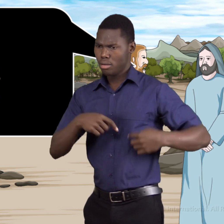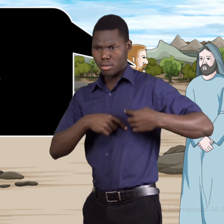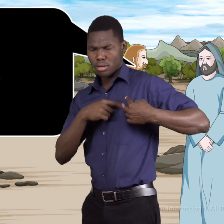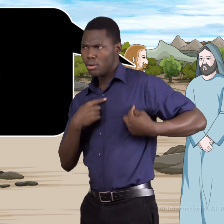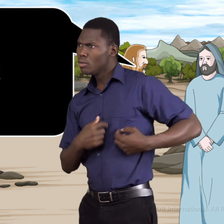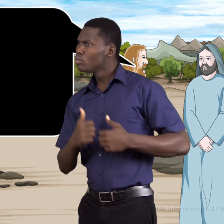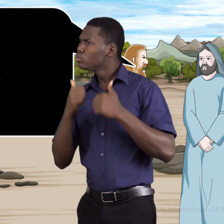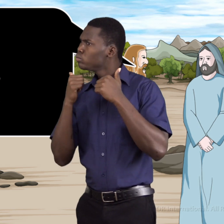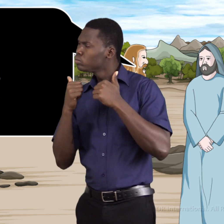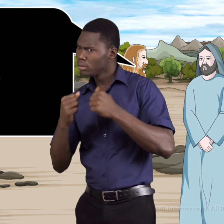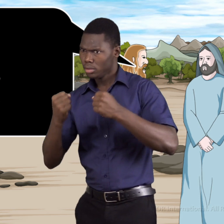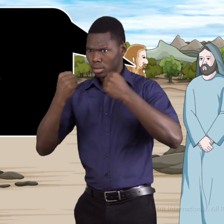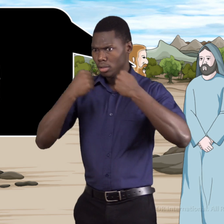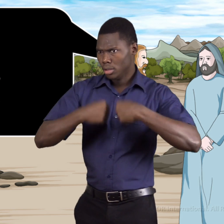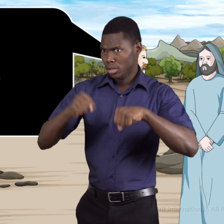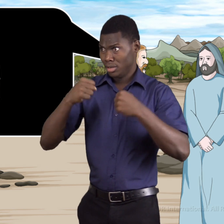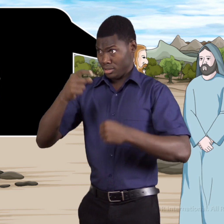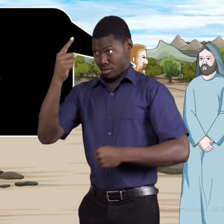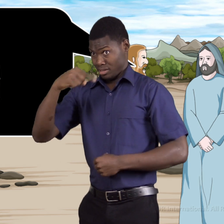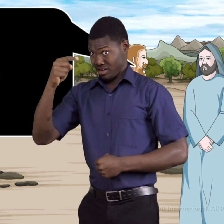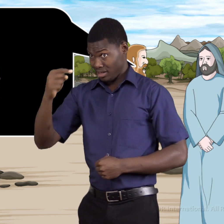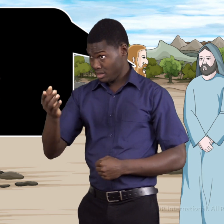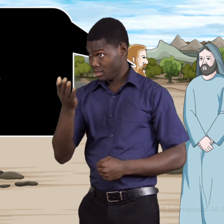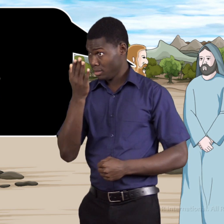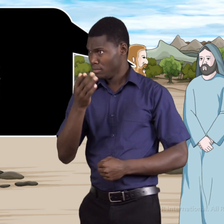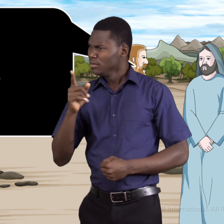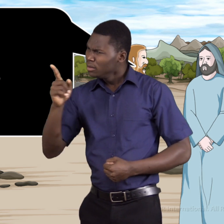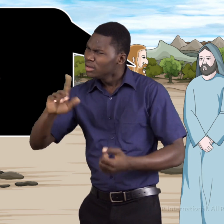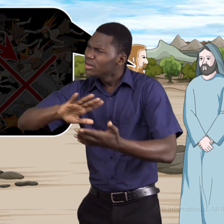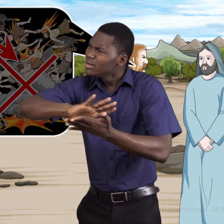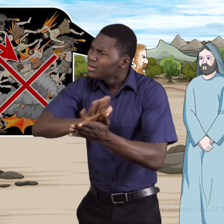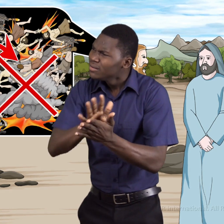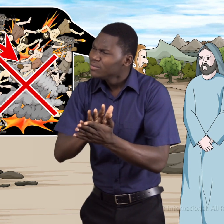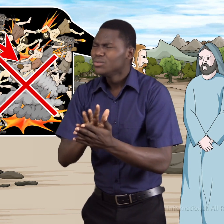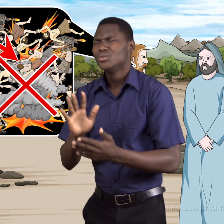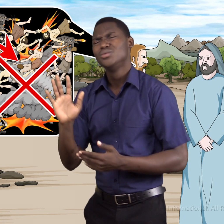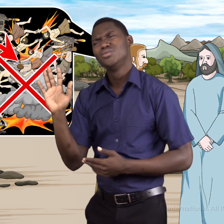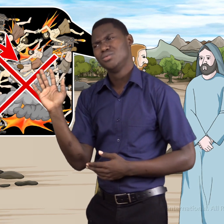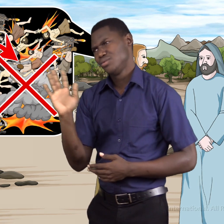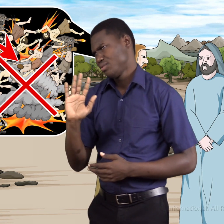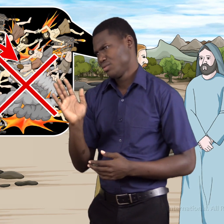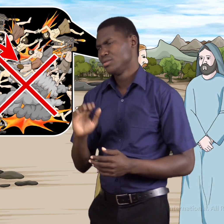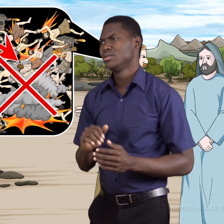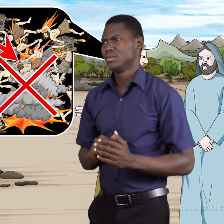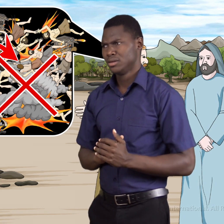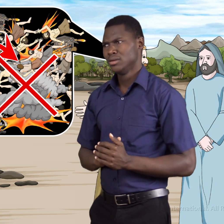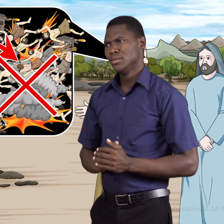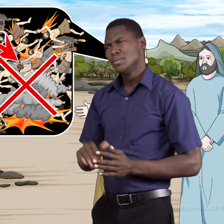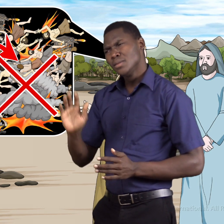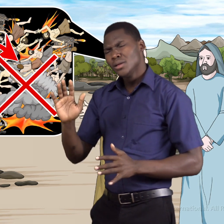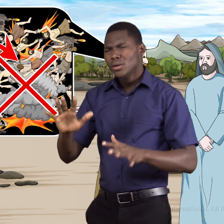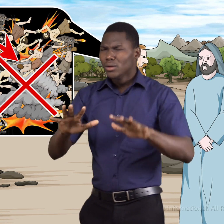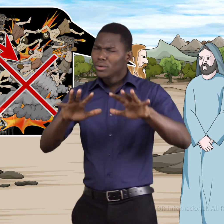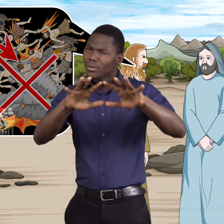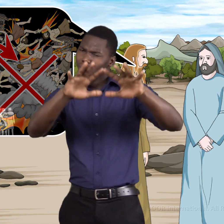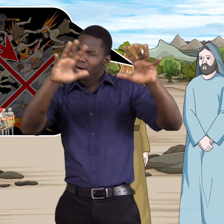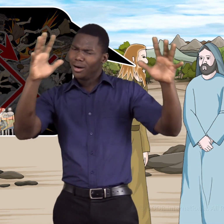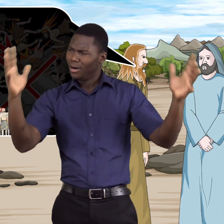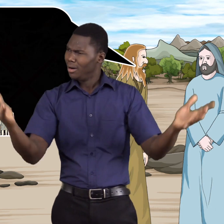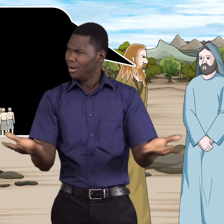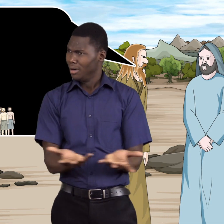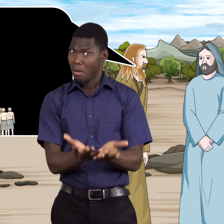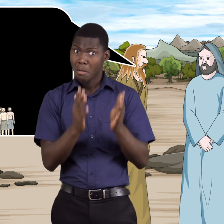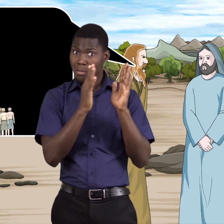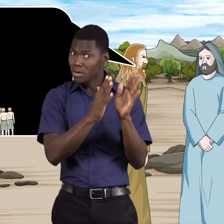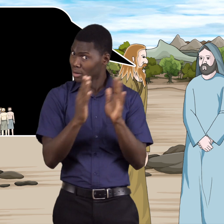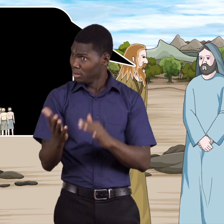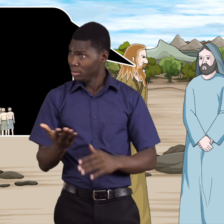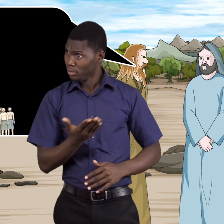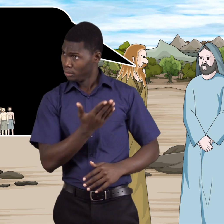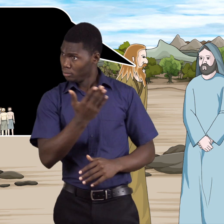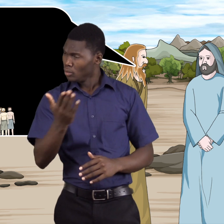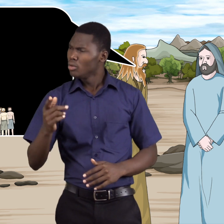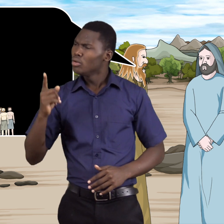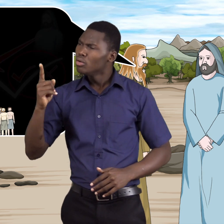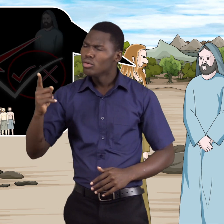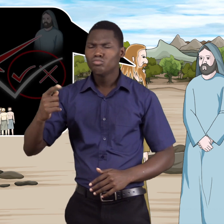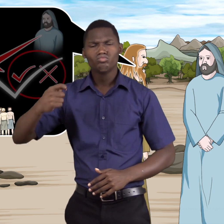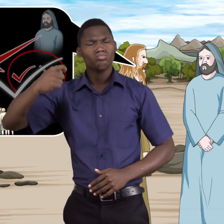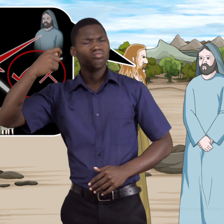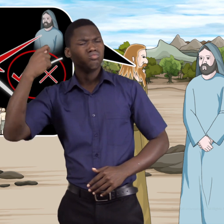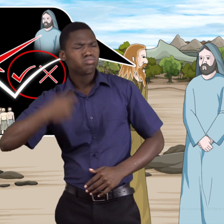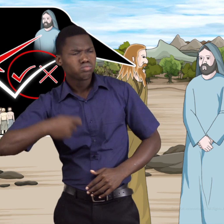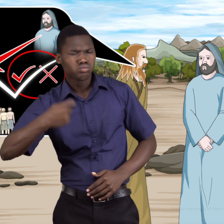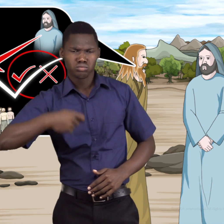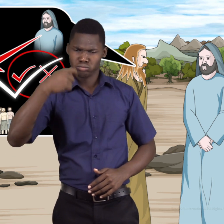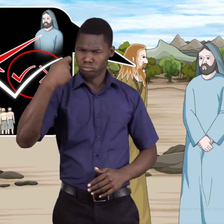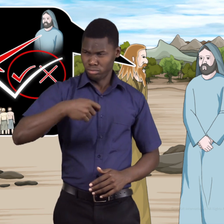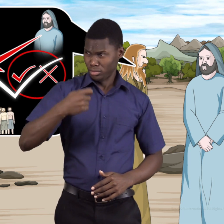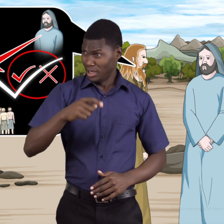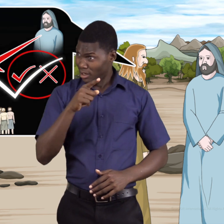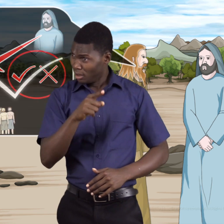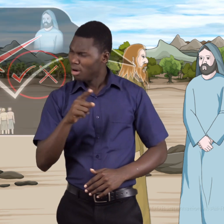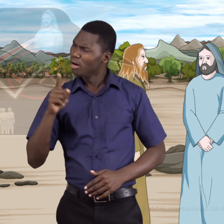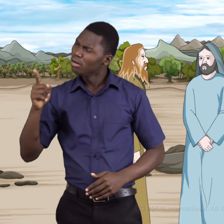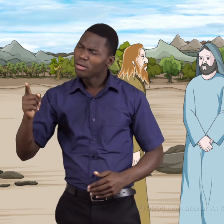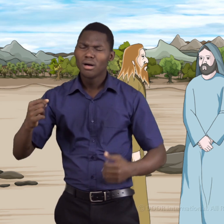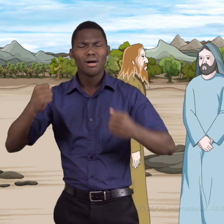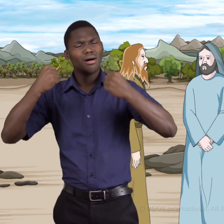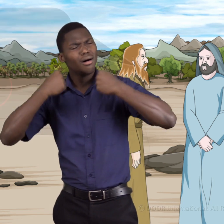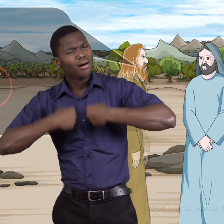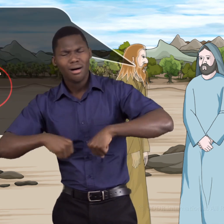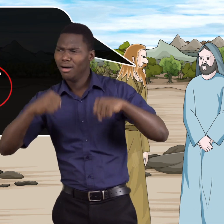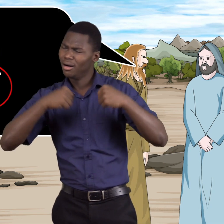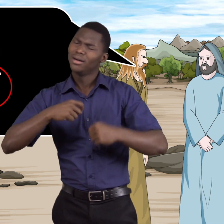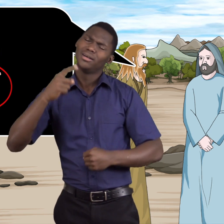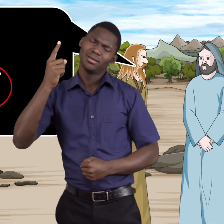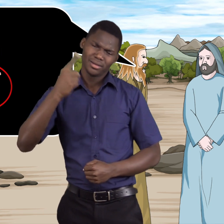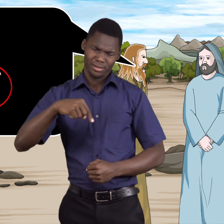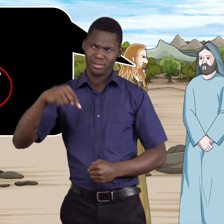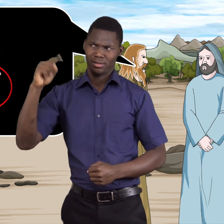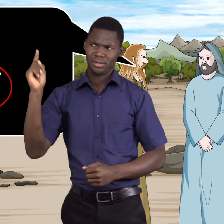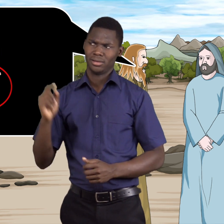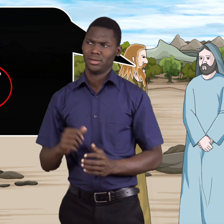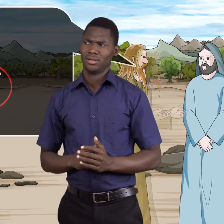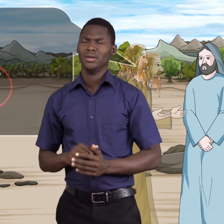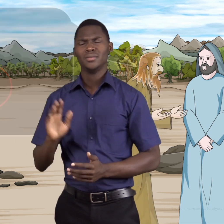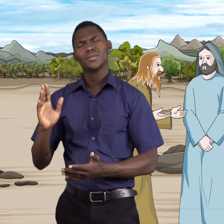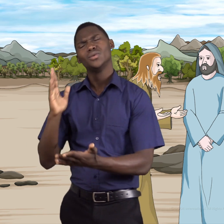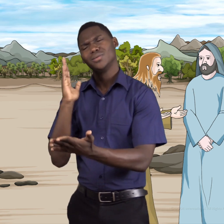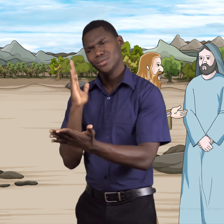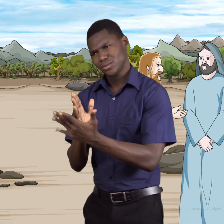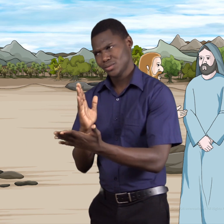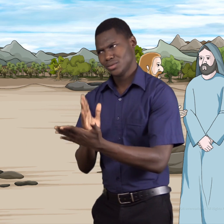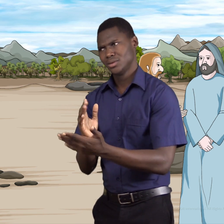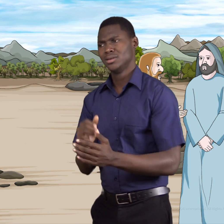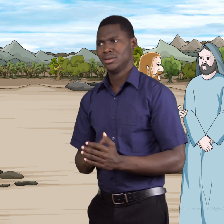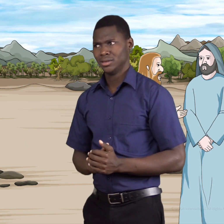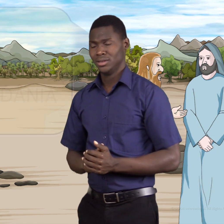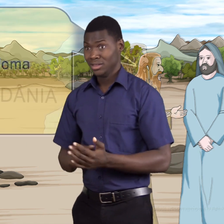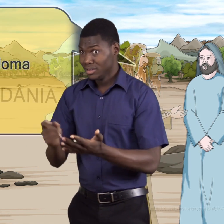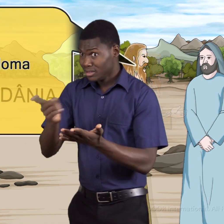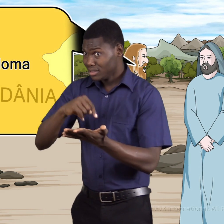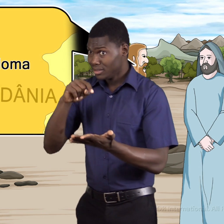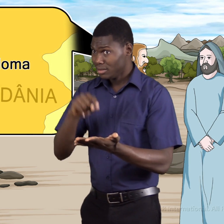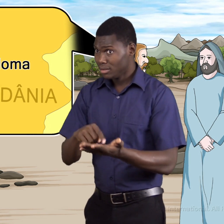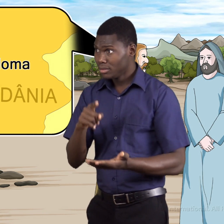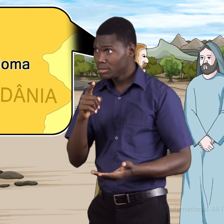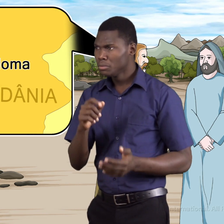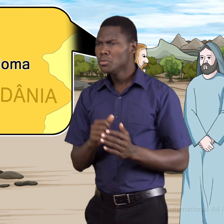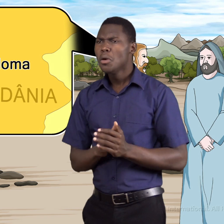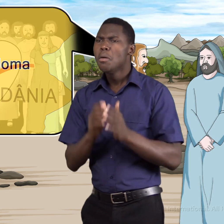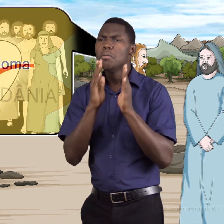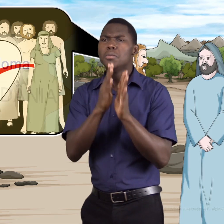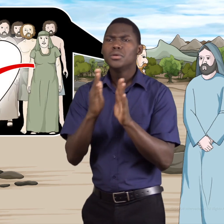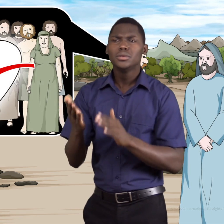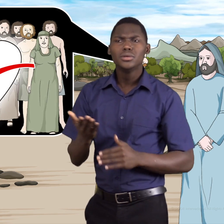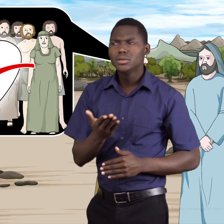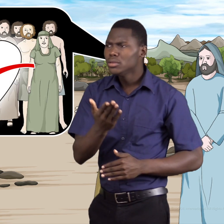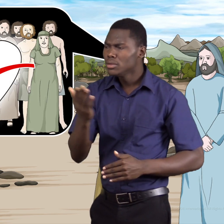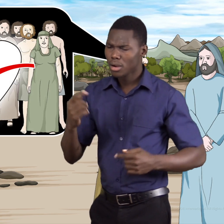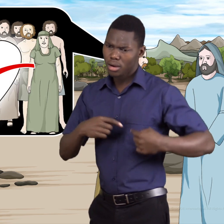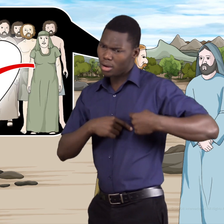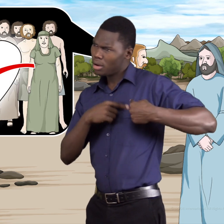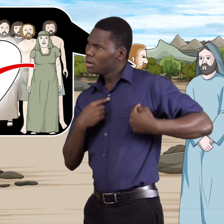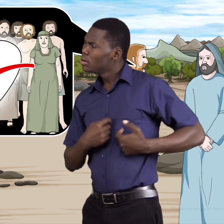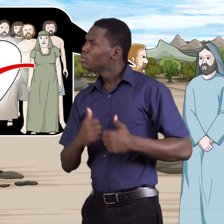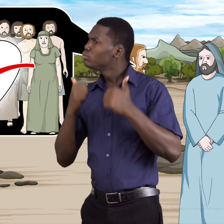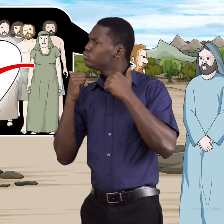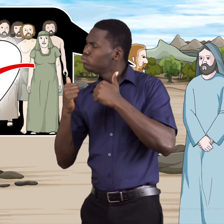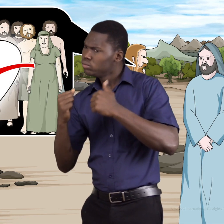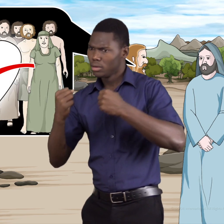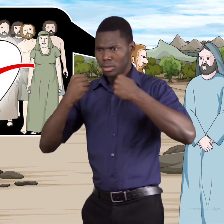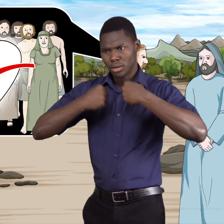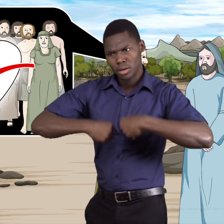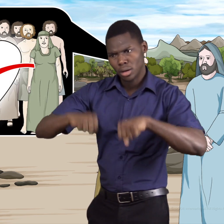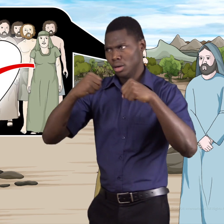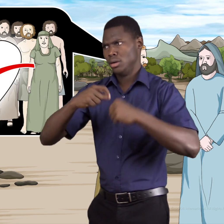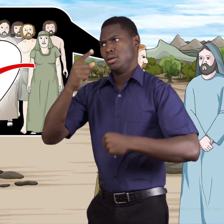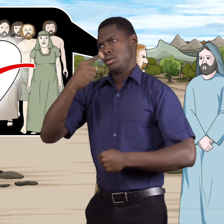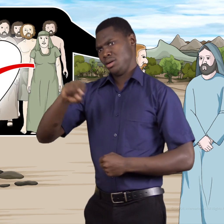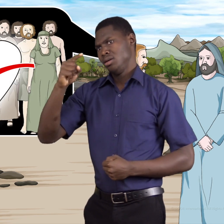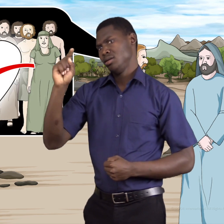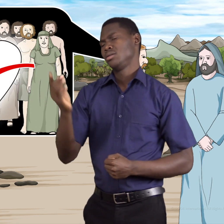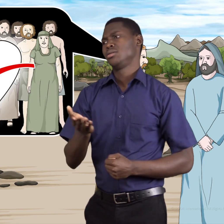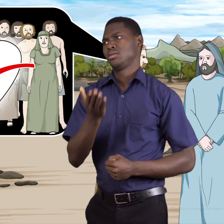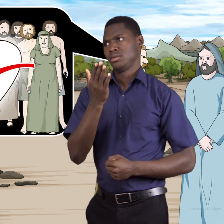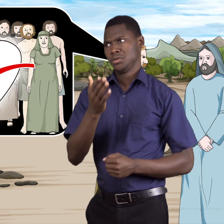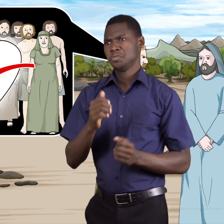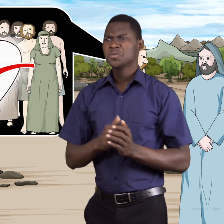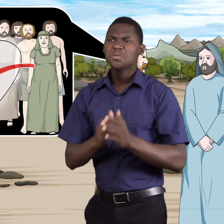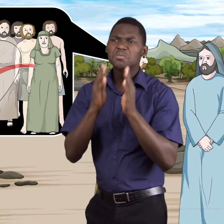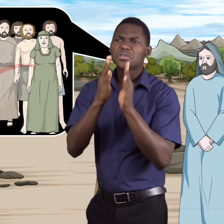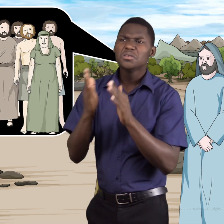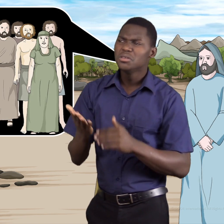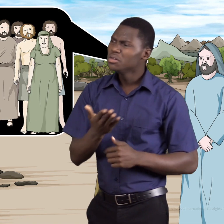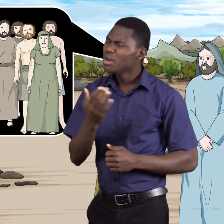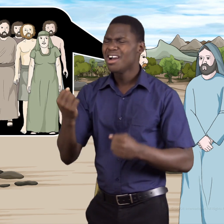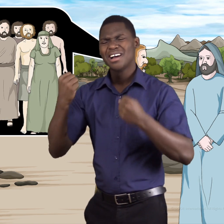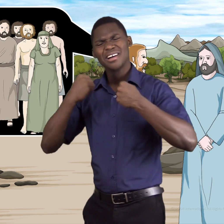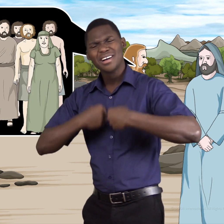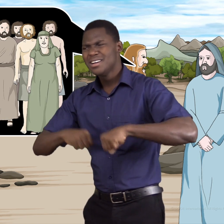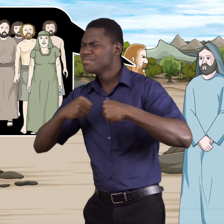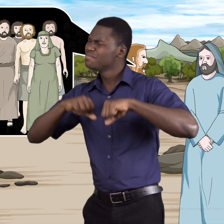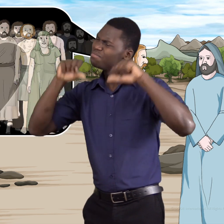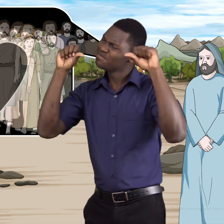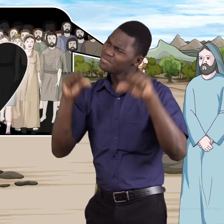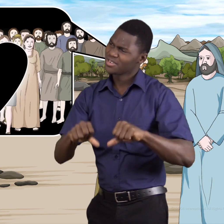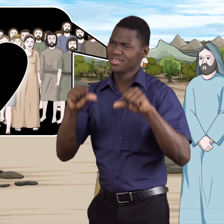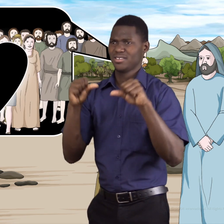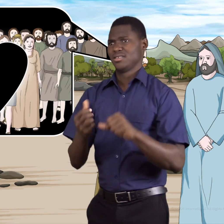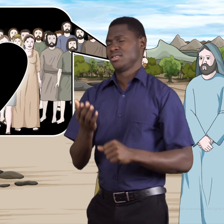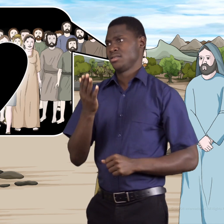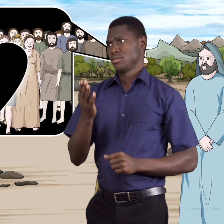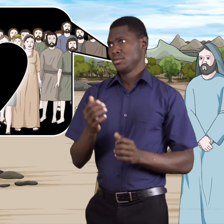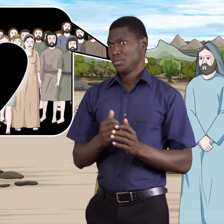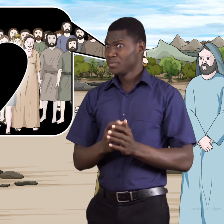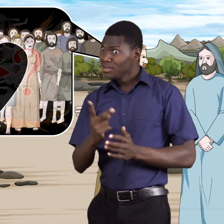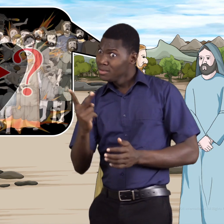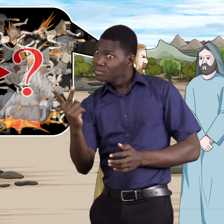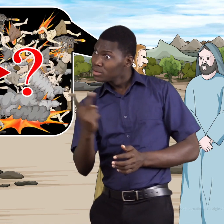Far be it from You to do such a thing—to kill the righteous with the wicked, so that the righteous and the wicked are treated alike.